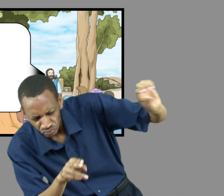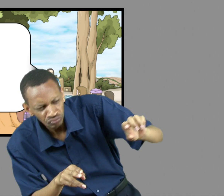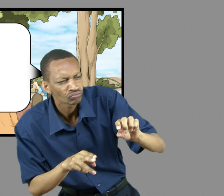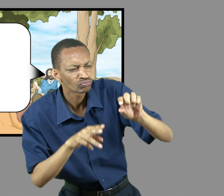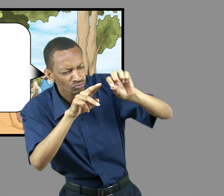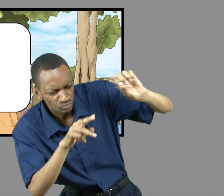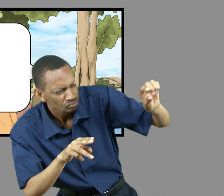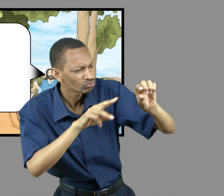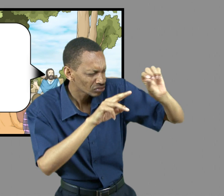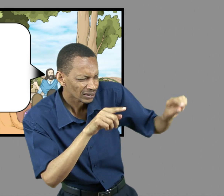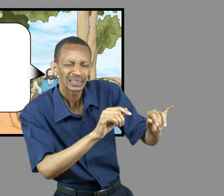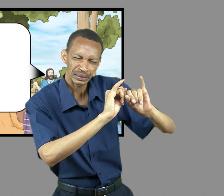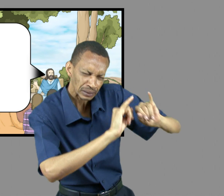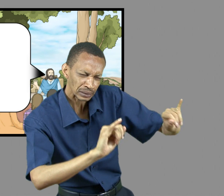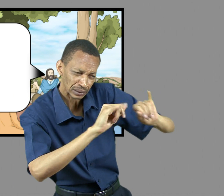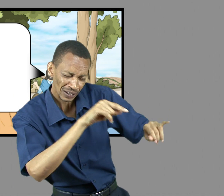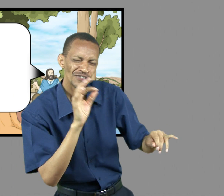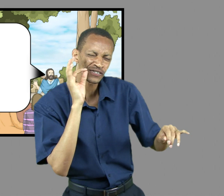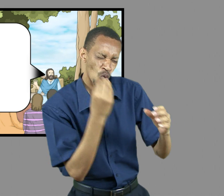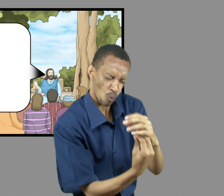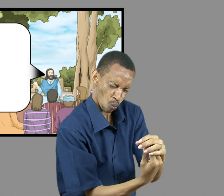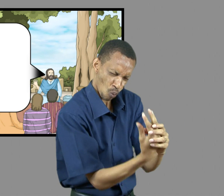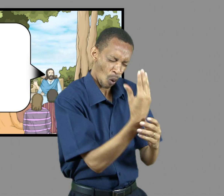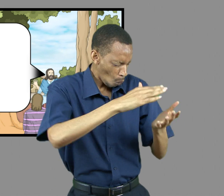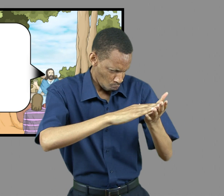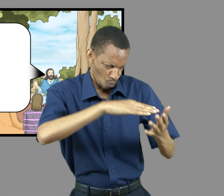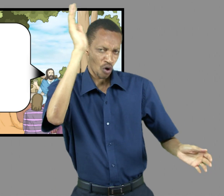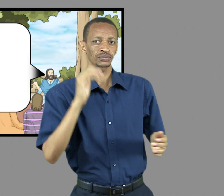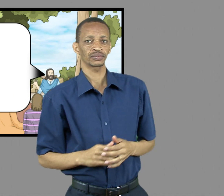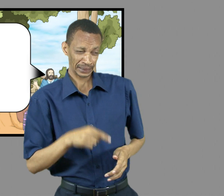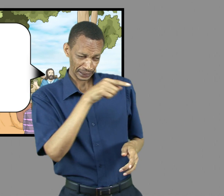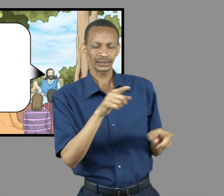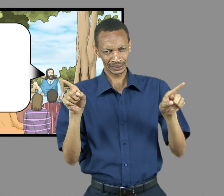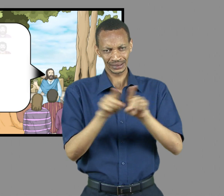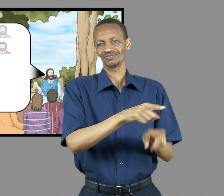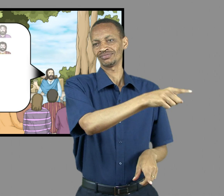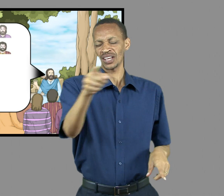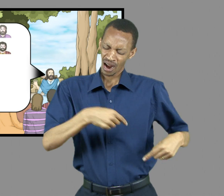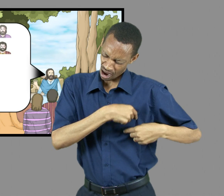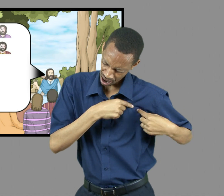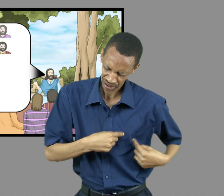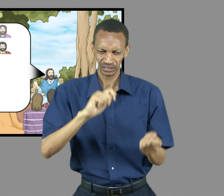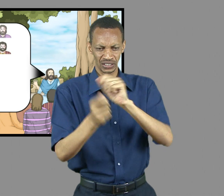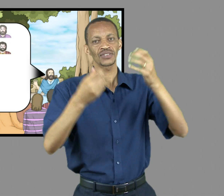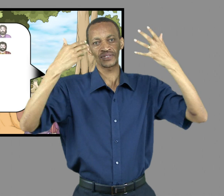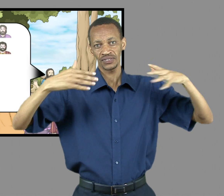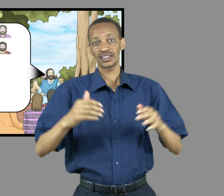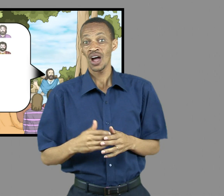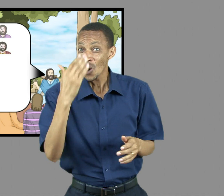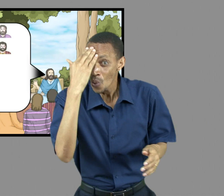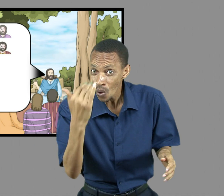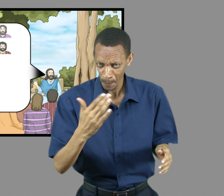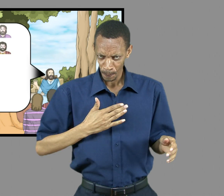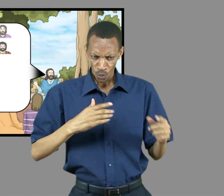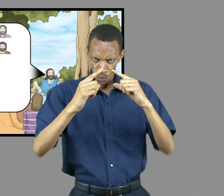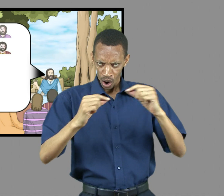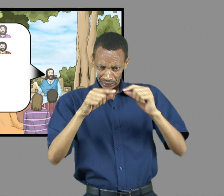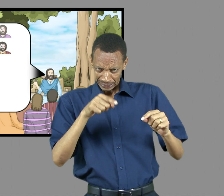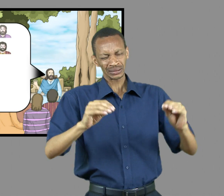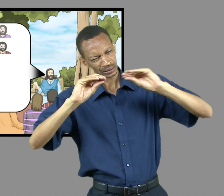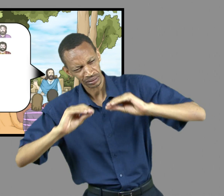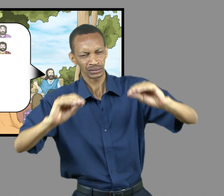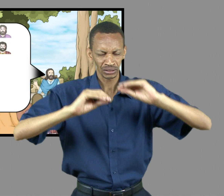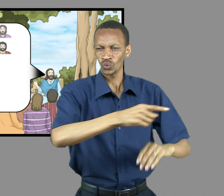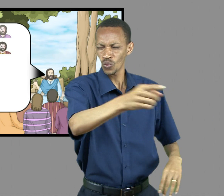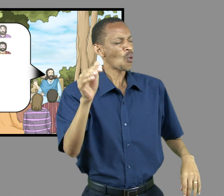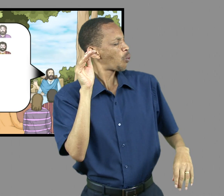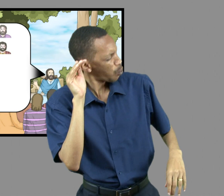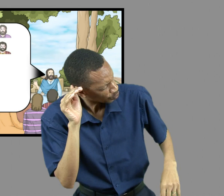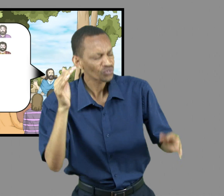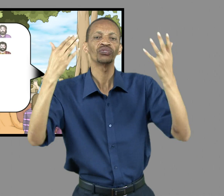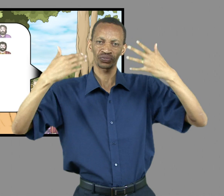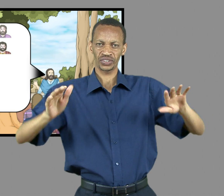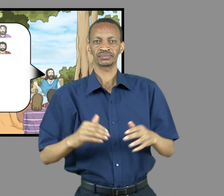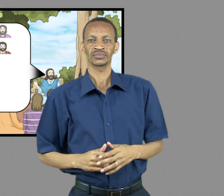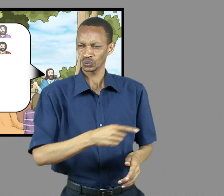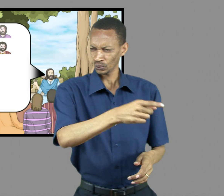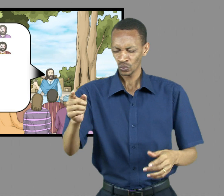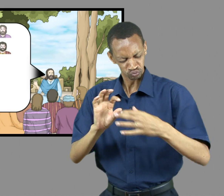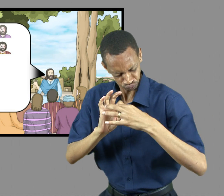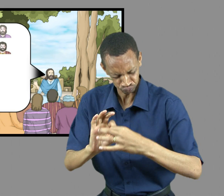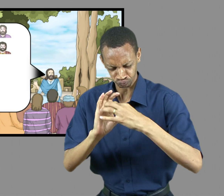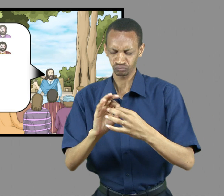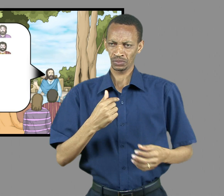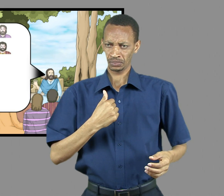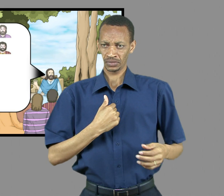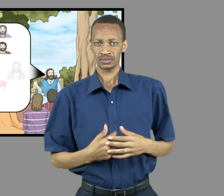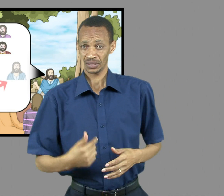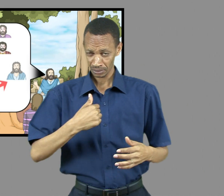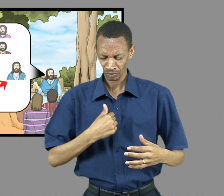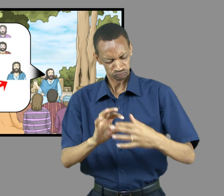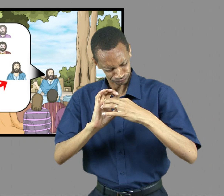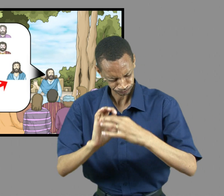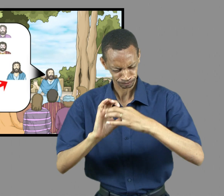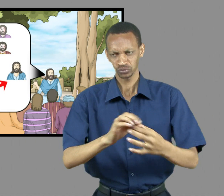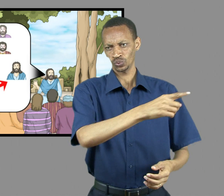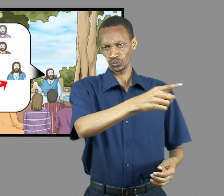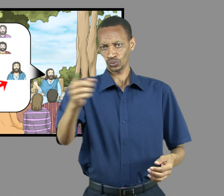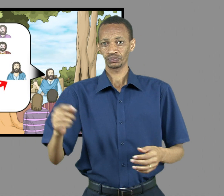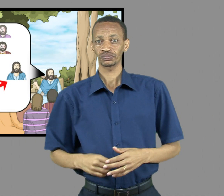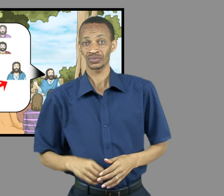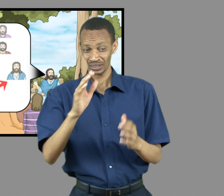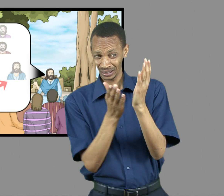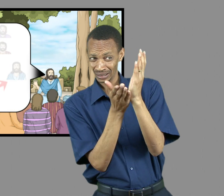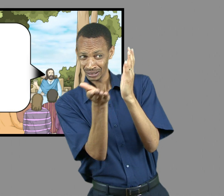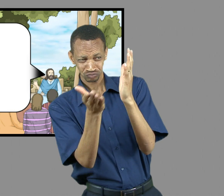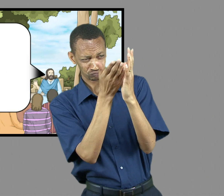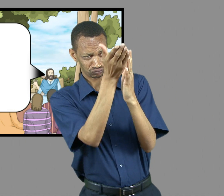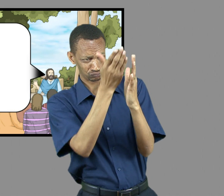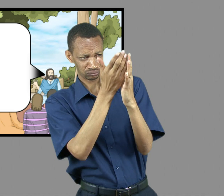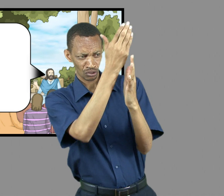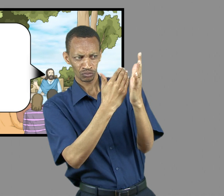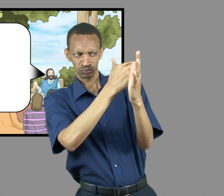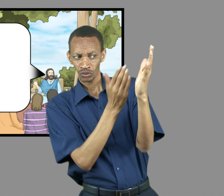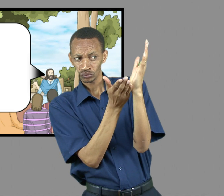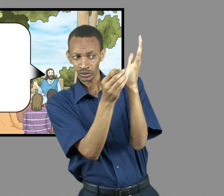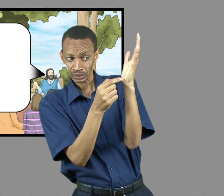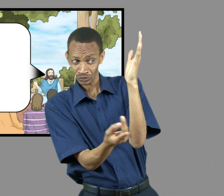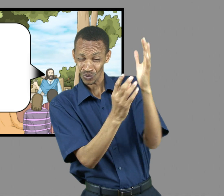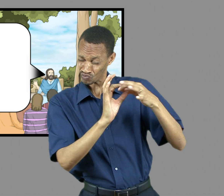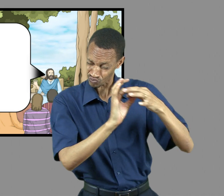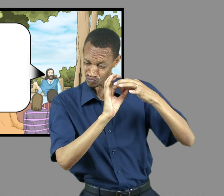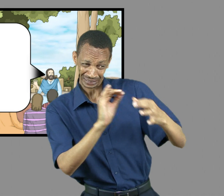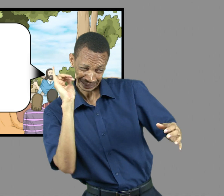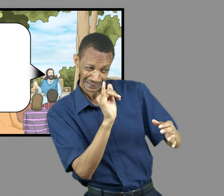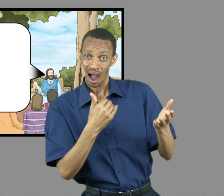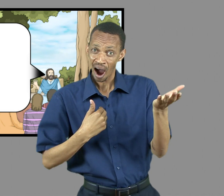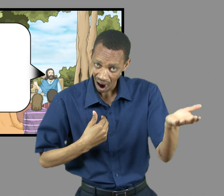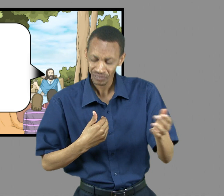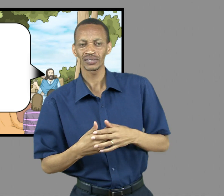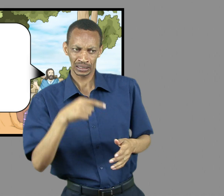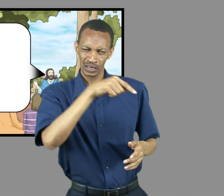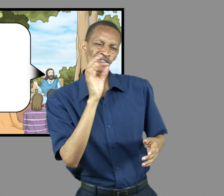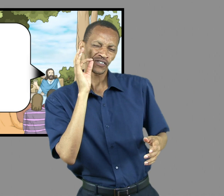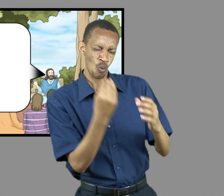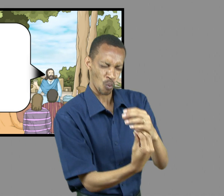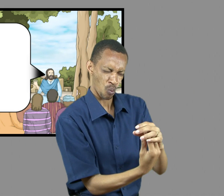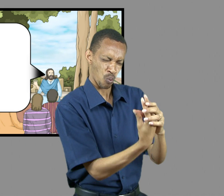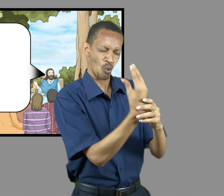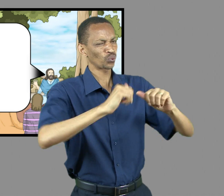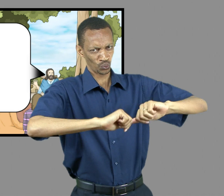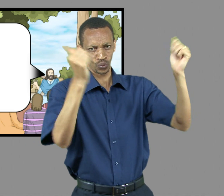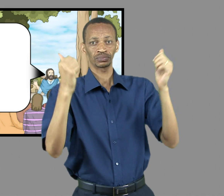You are already clean because of the word I have spoken to you. Remain in Me, and I will remain in you.